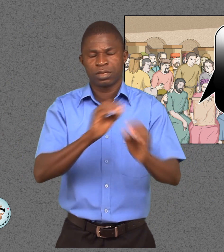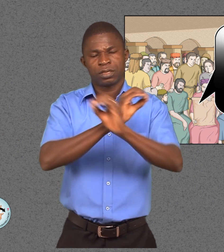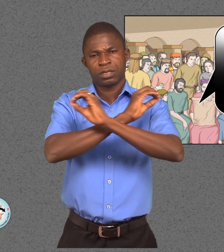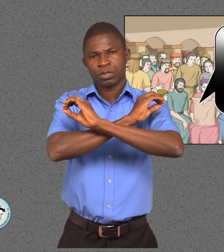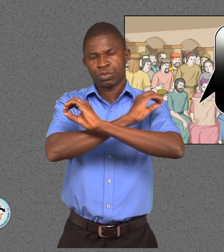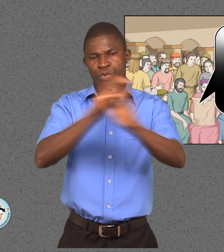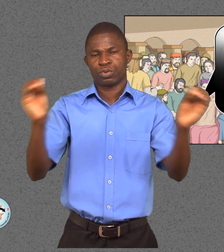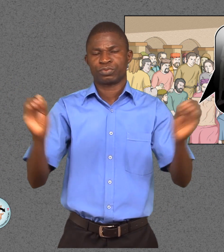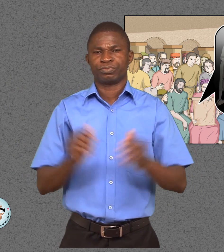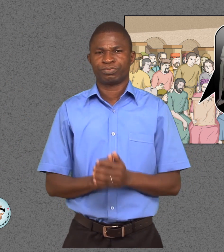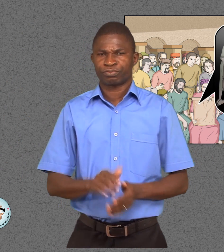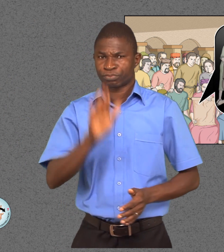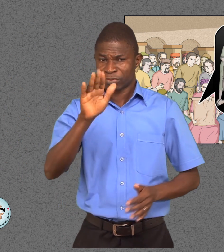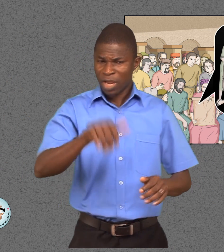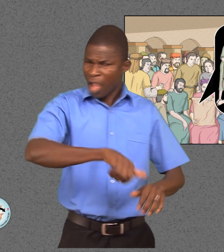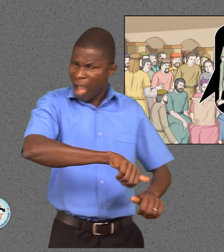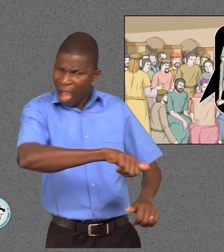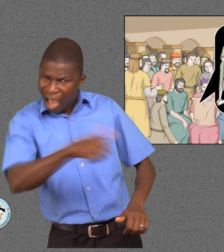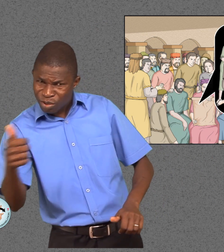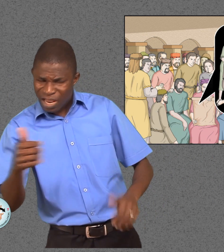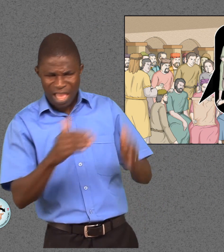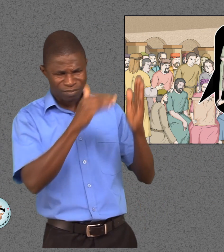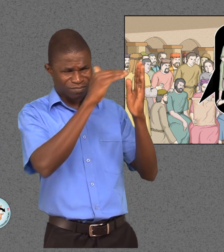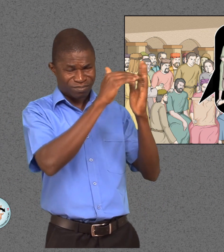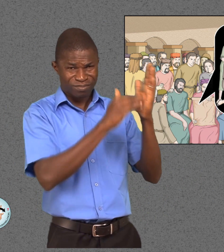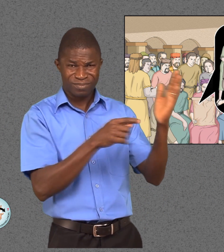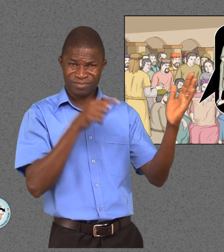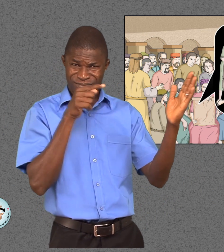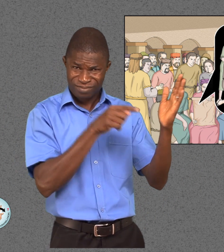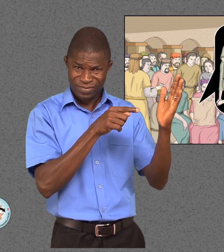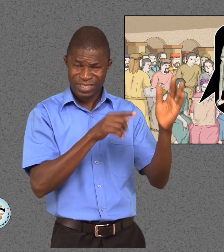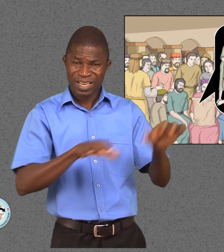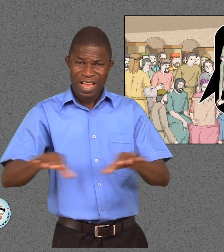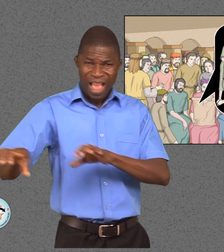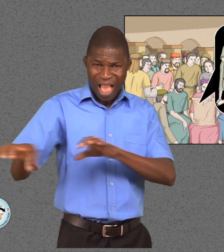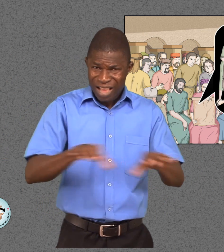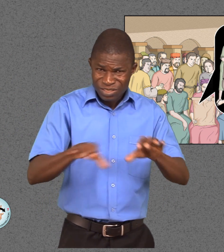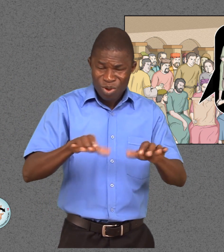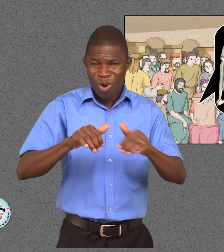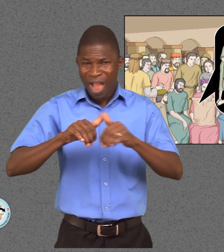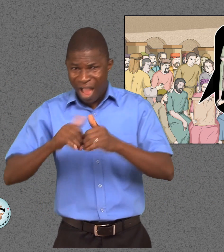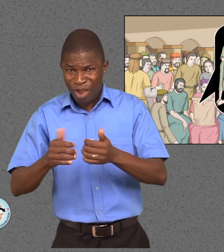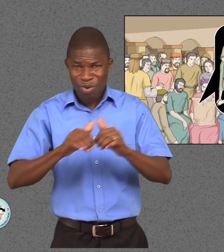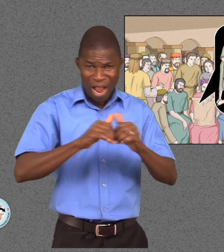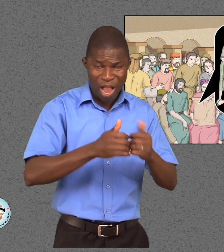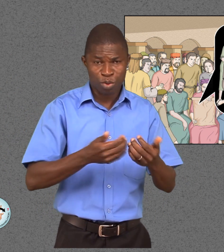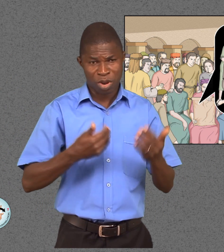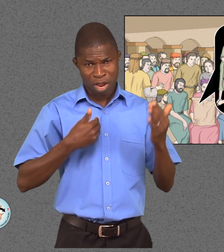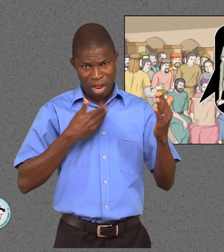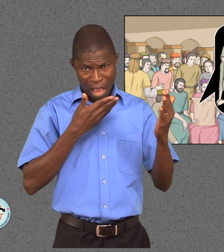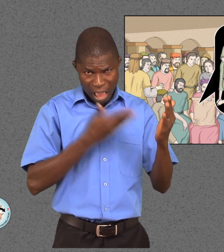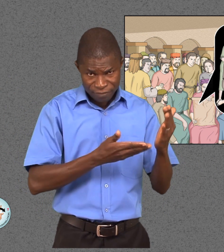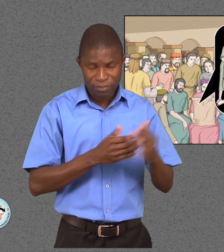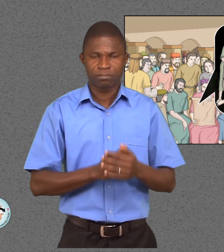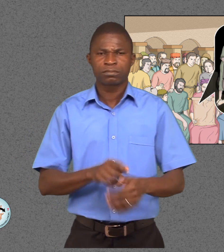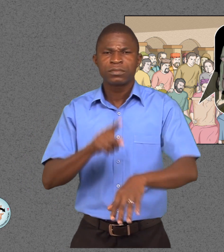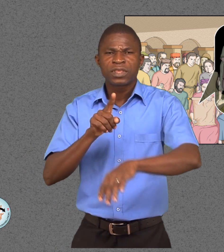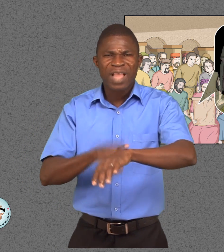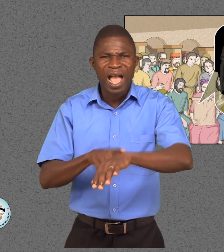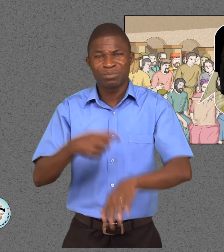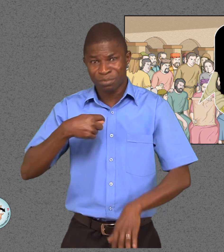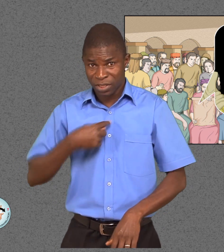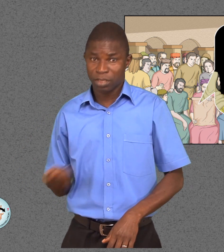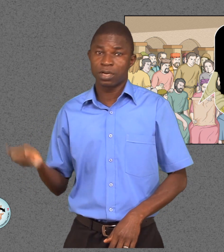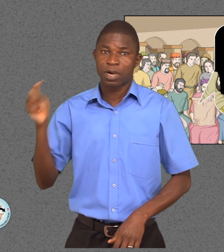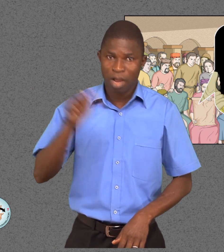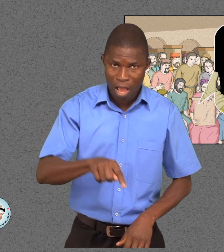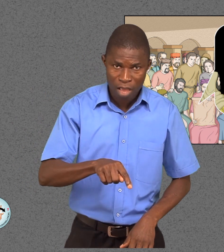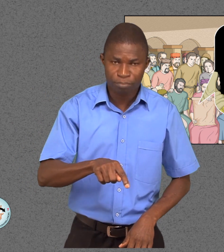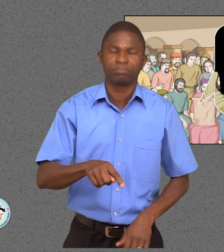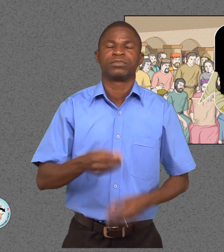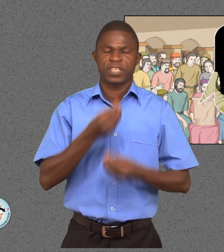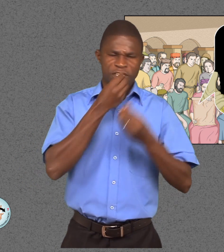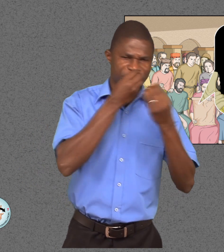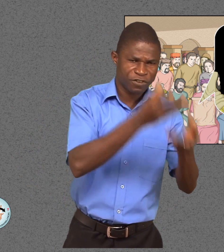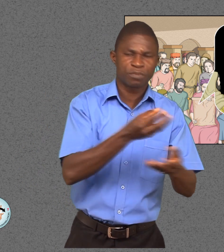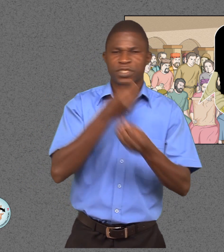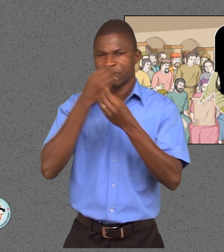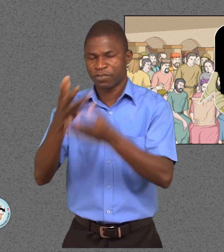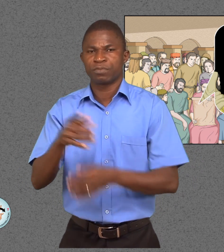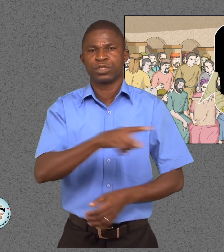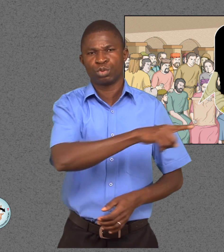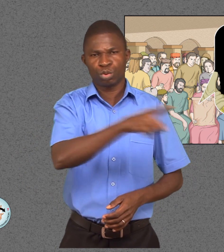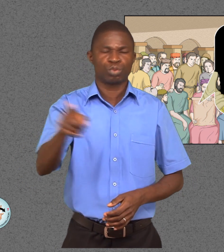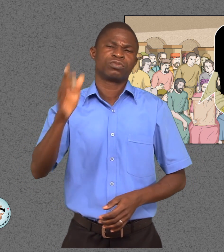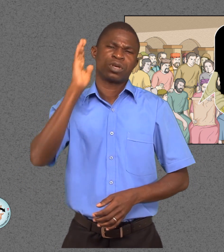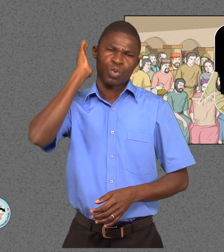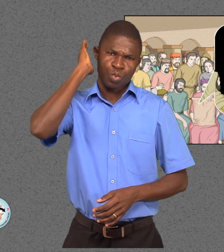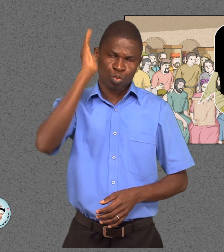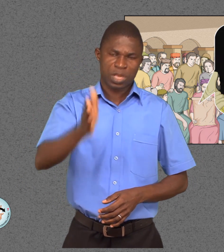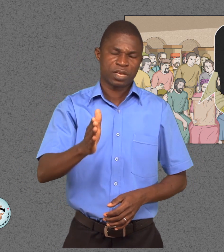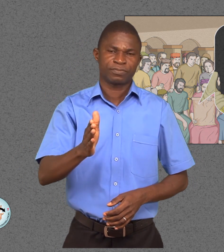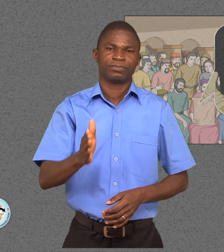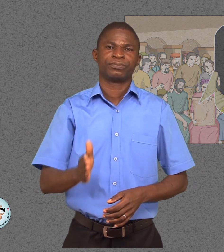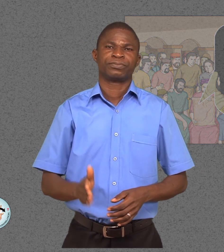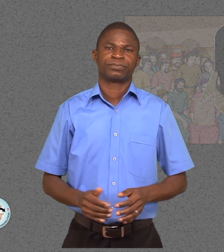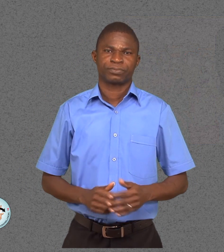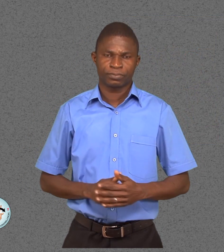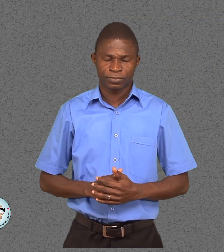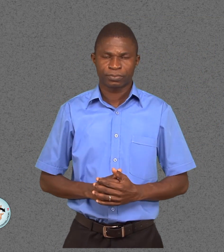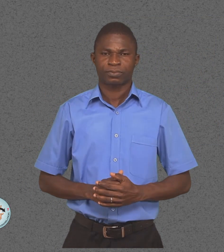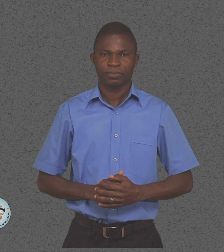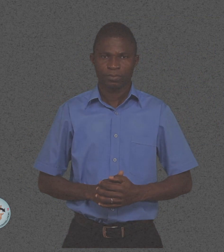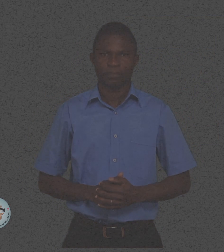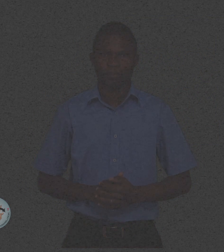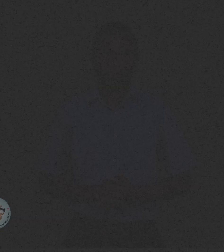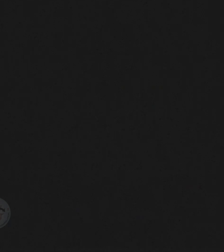And when I come, I will give instructions about the remaining matters.